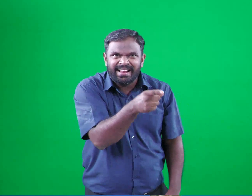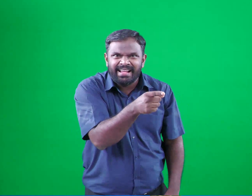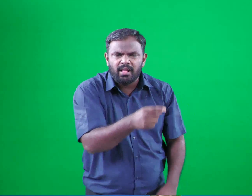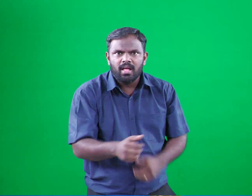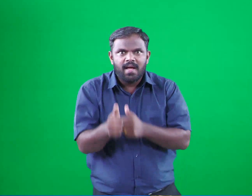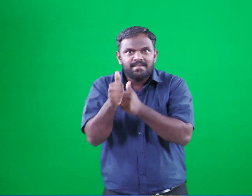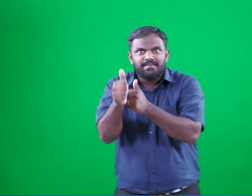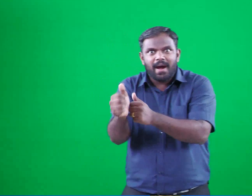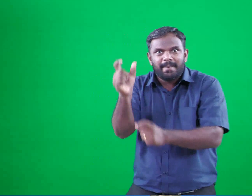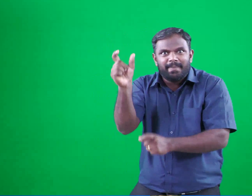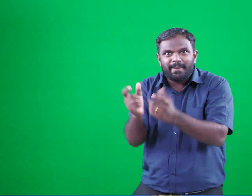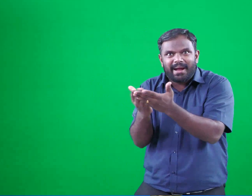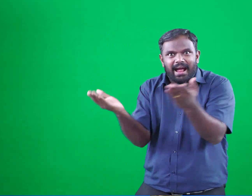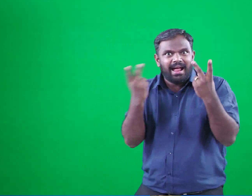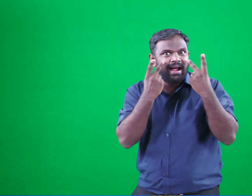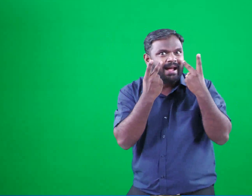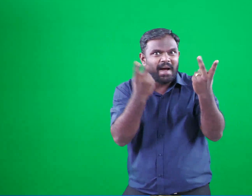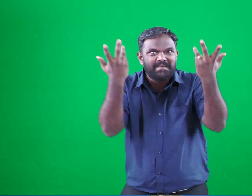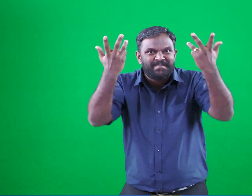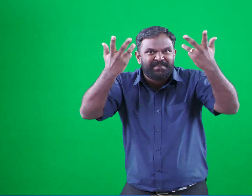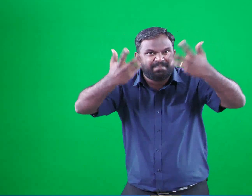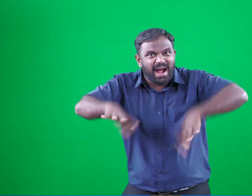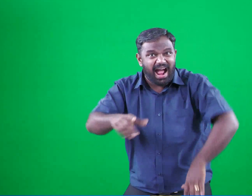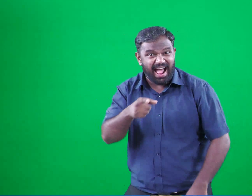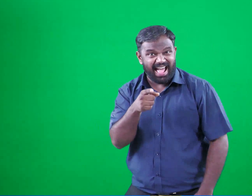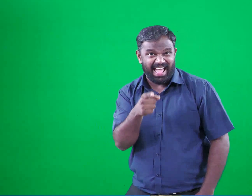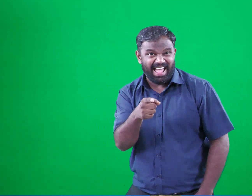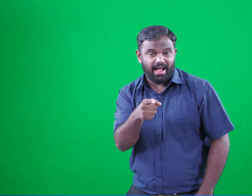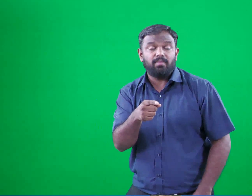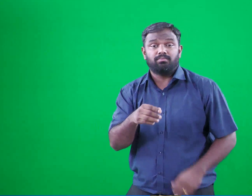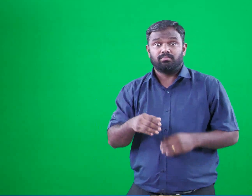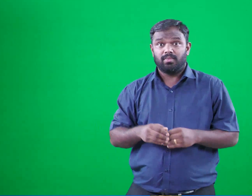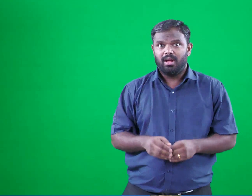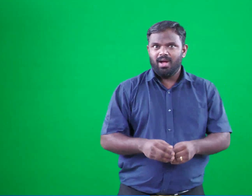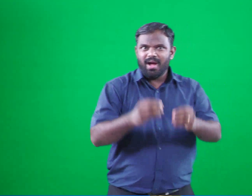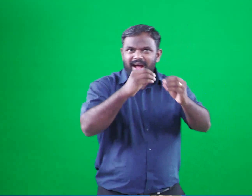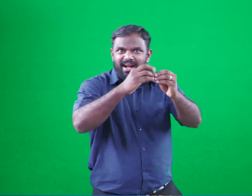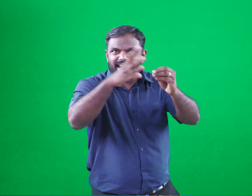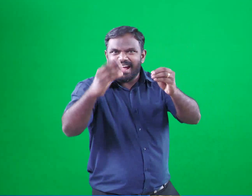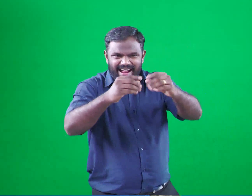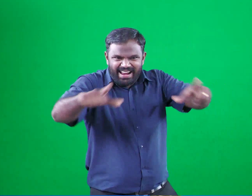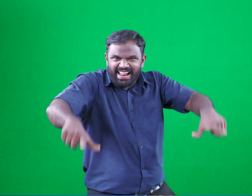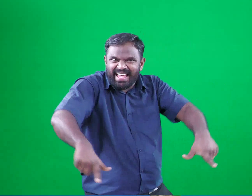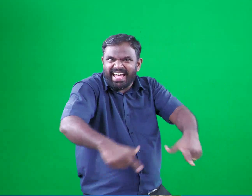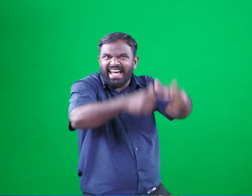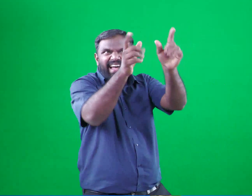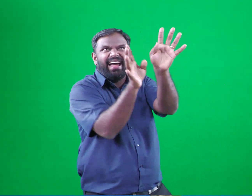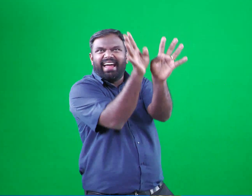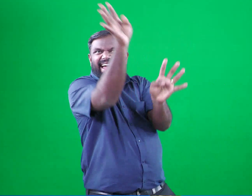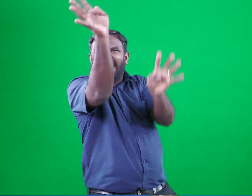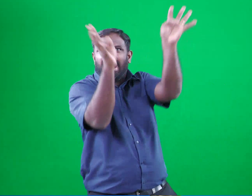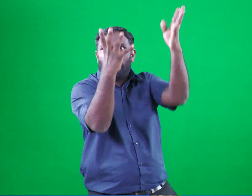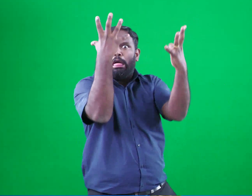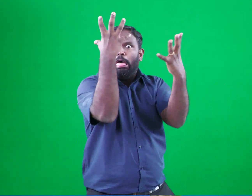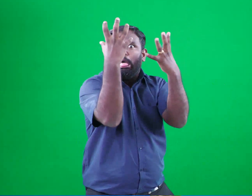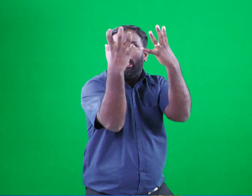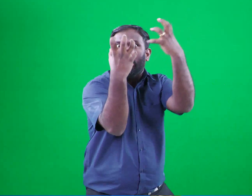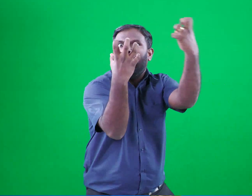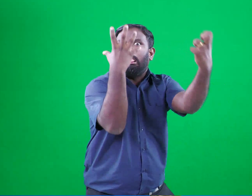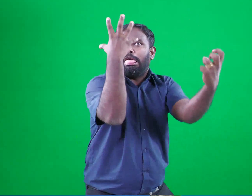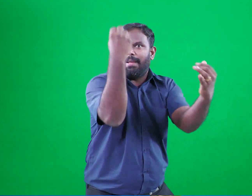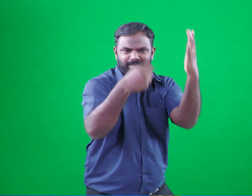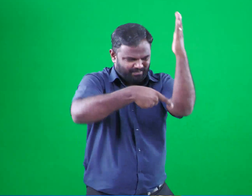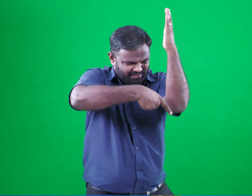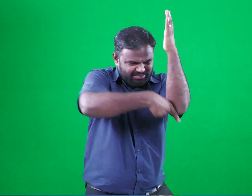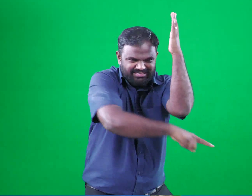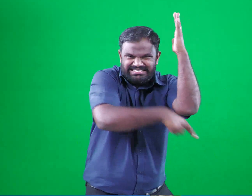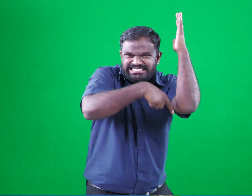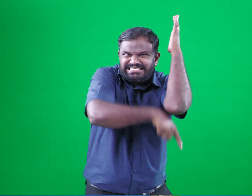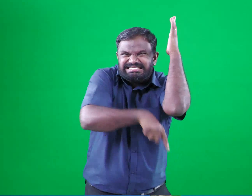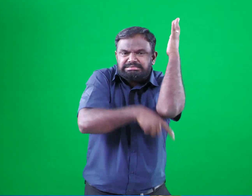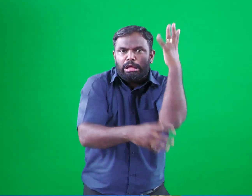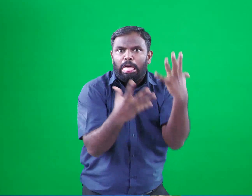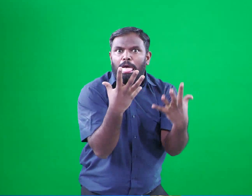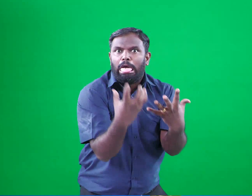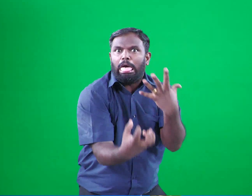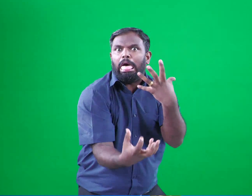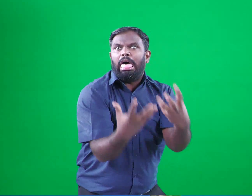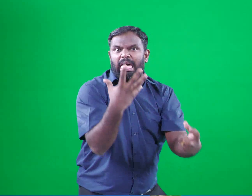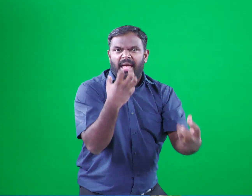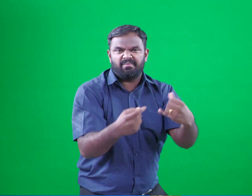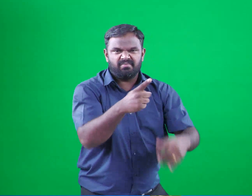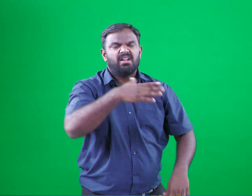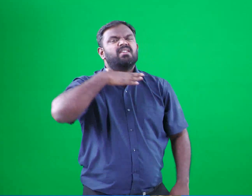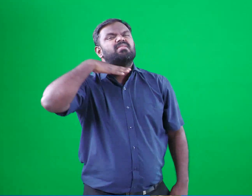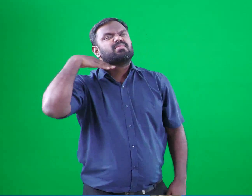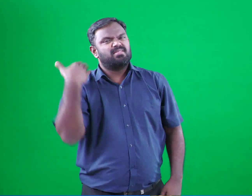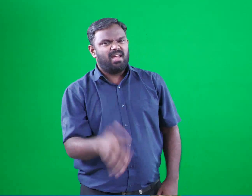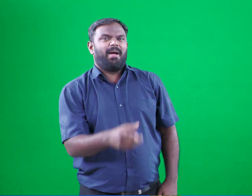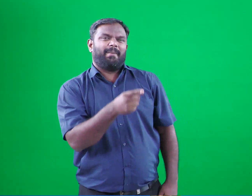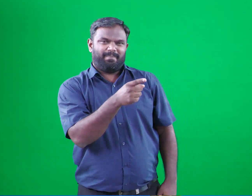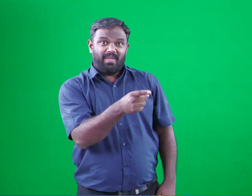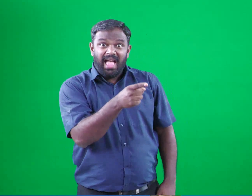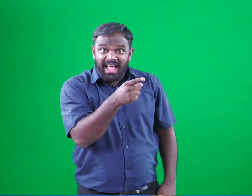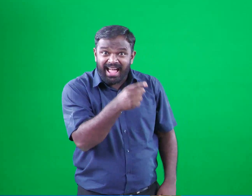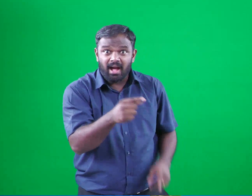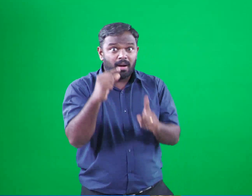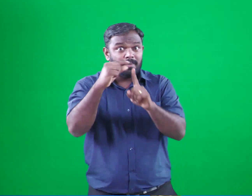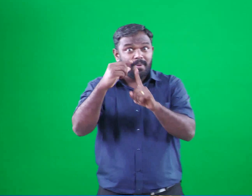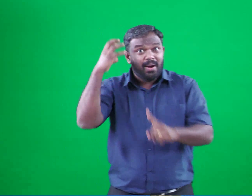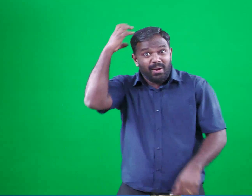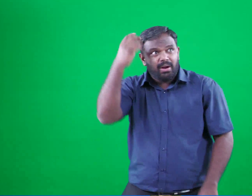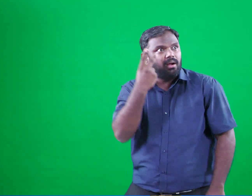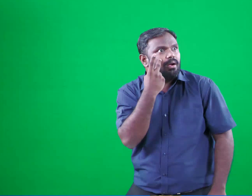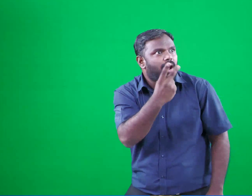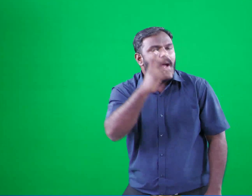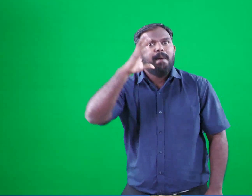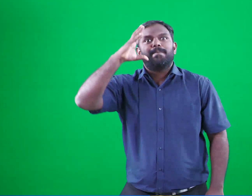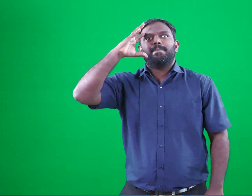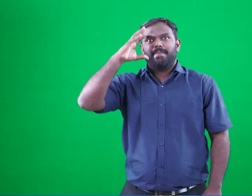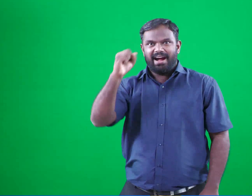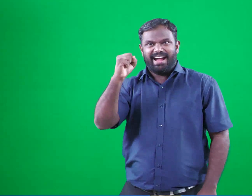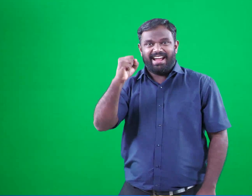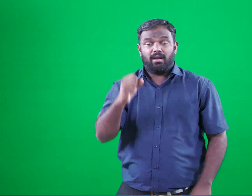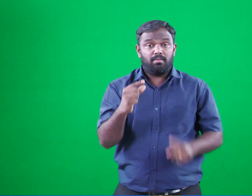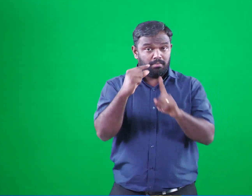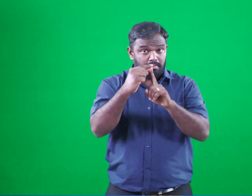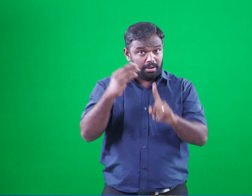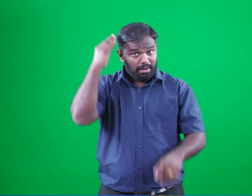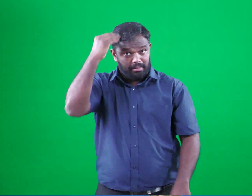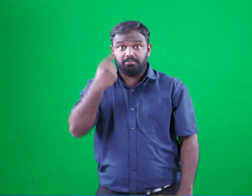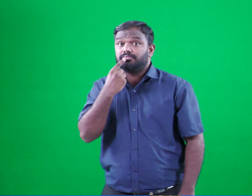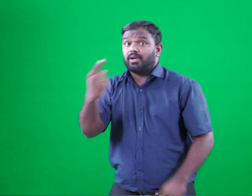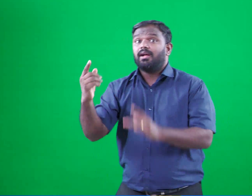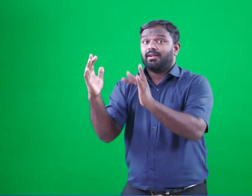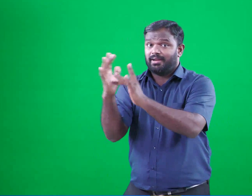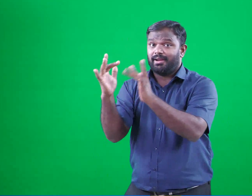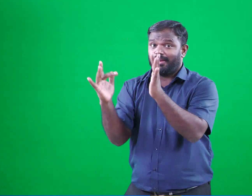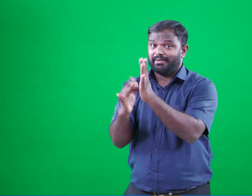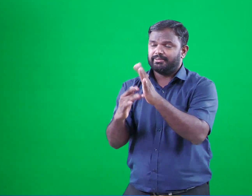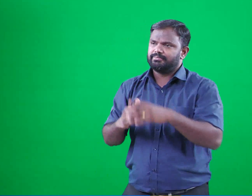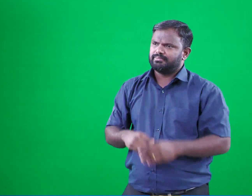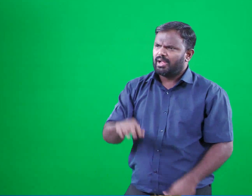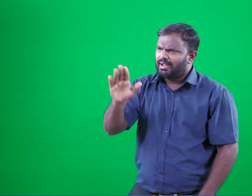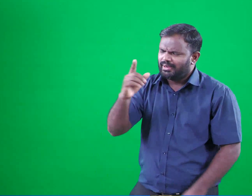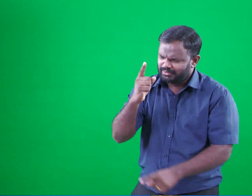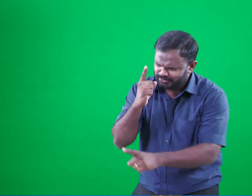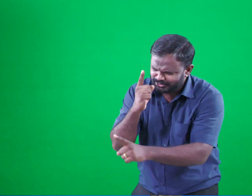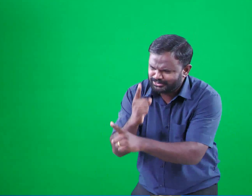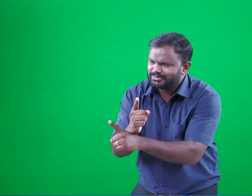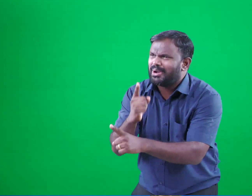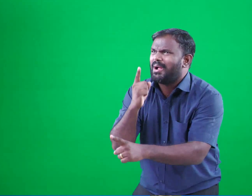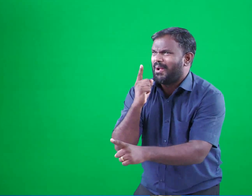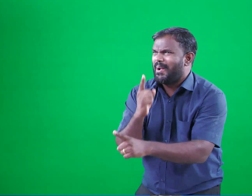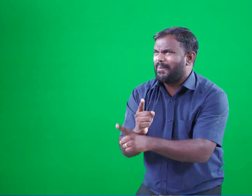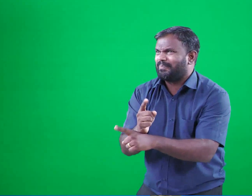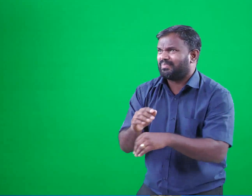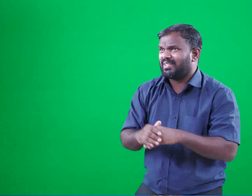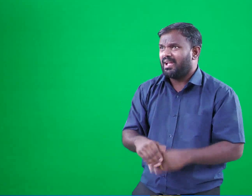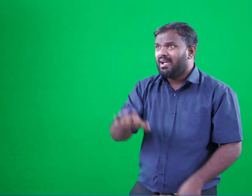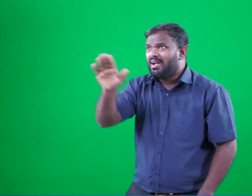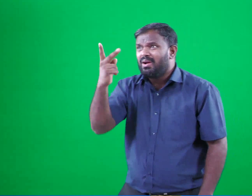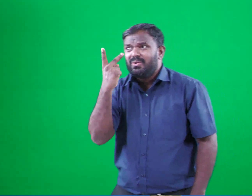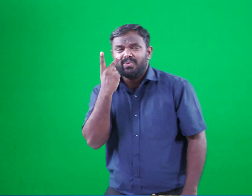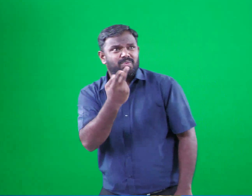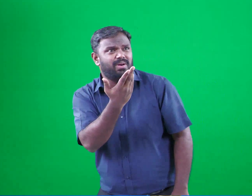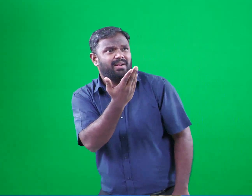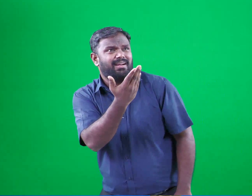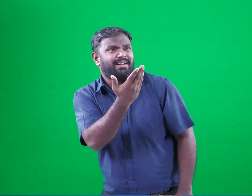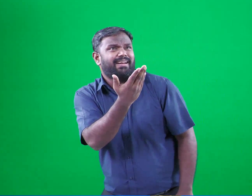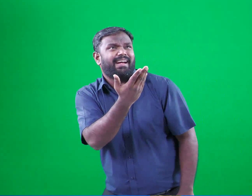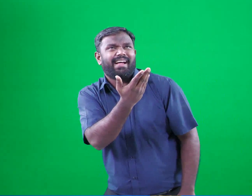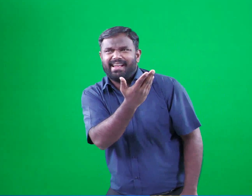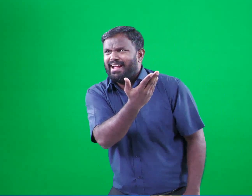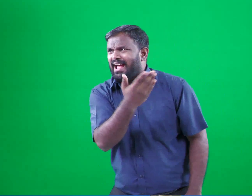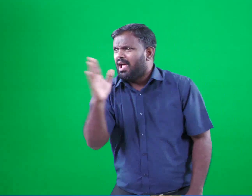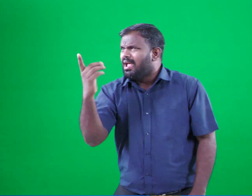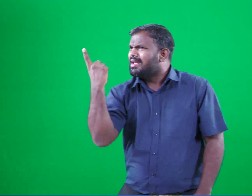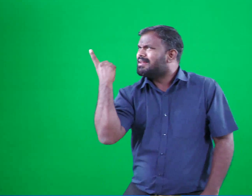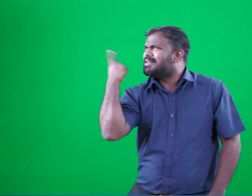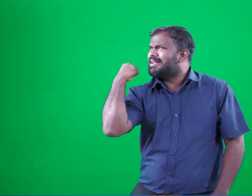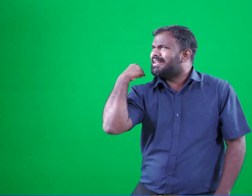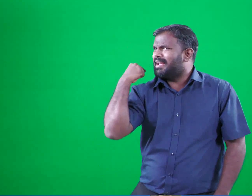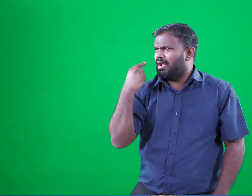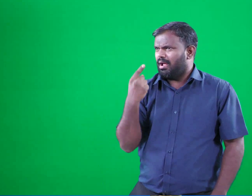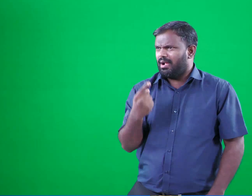Peter remembered it and said, "Look, Rabbi! The fig tree You cursed has withered."